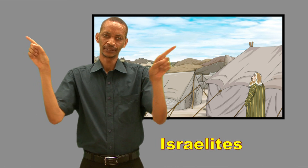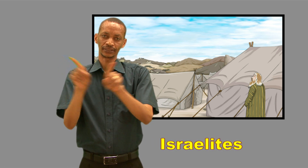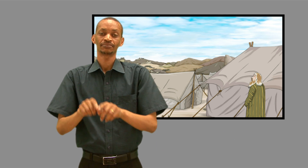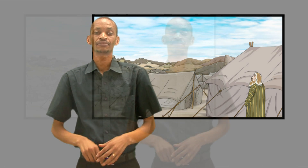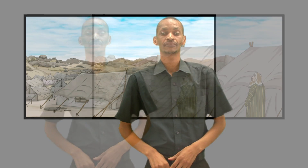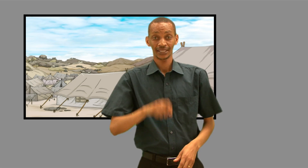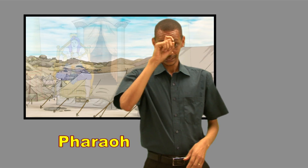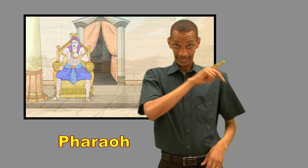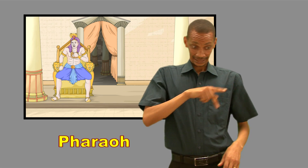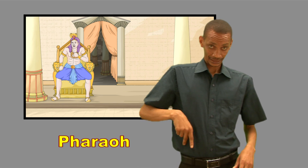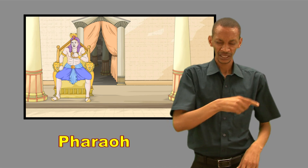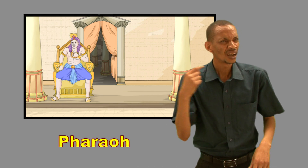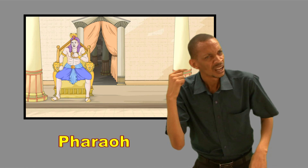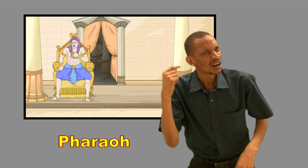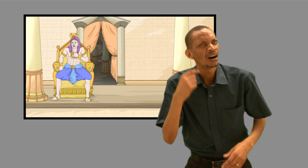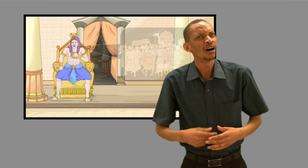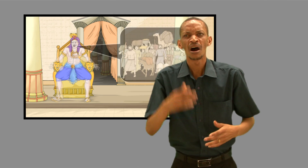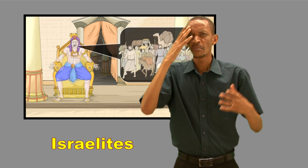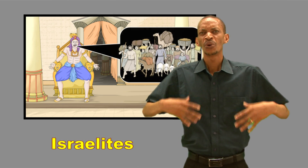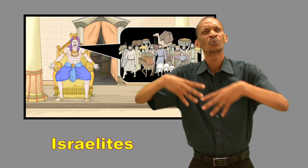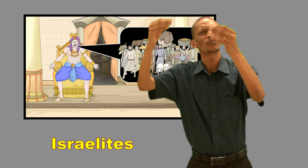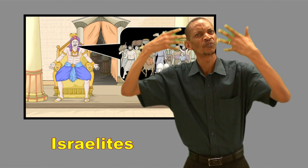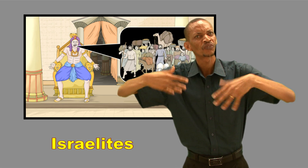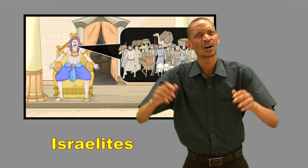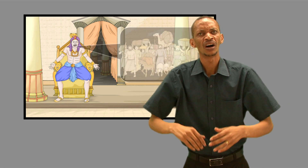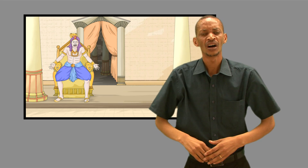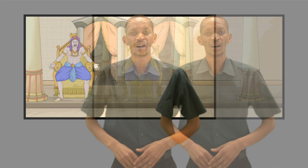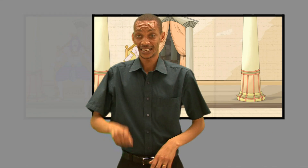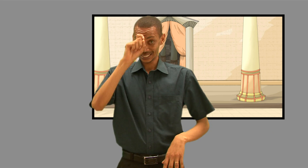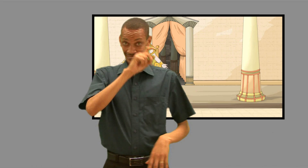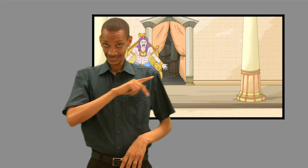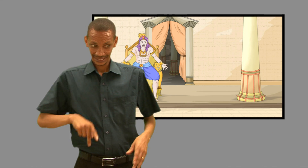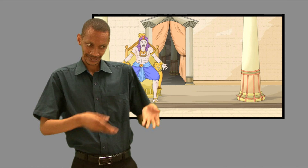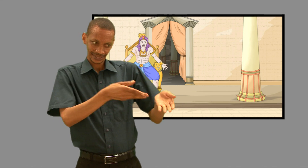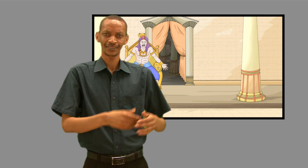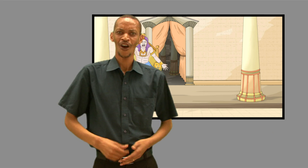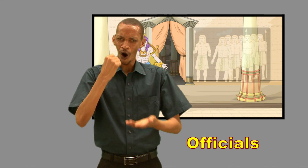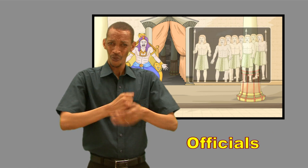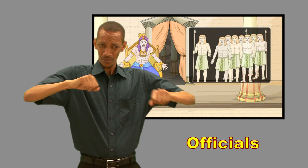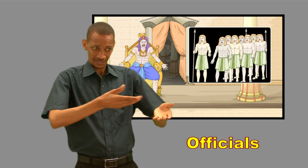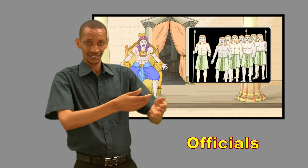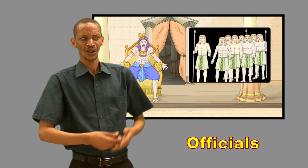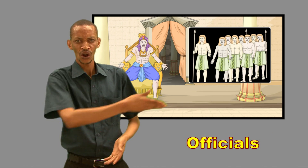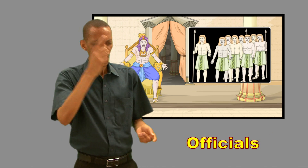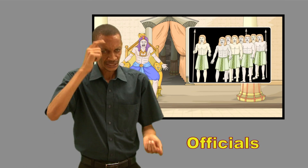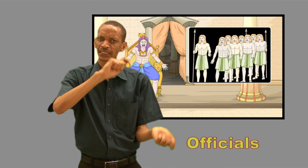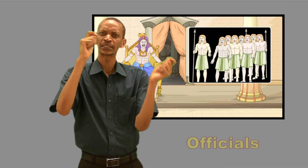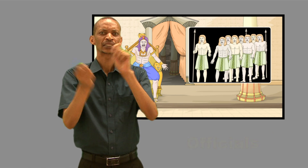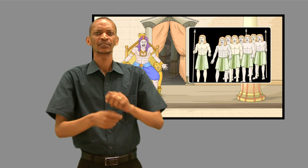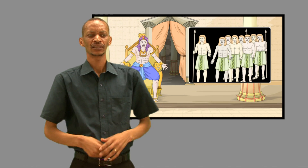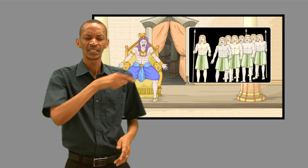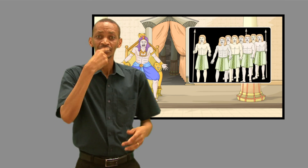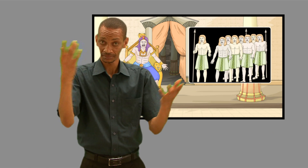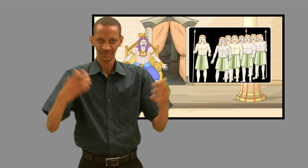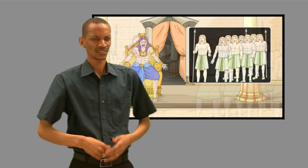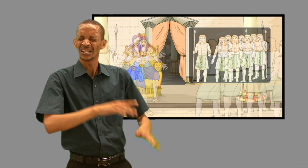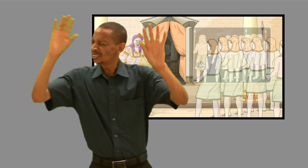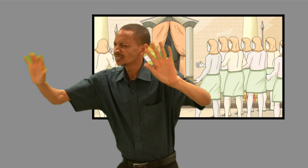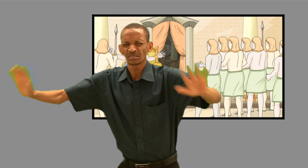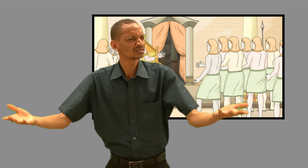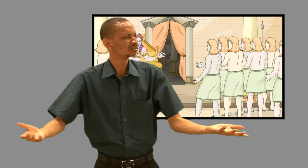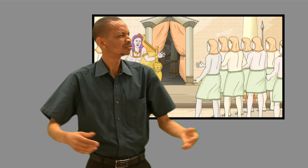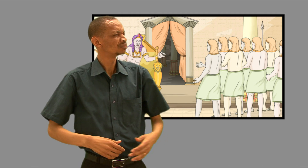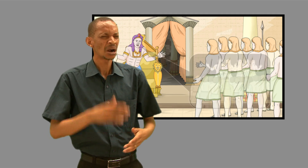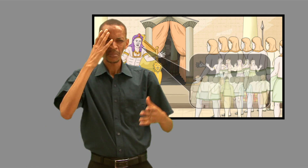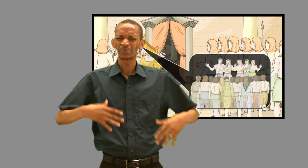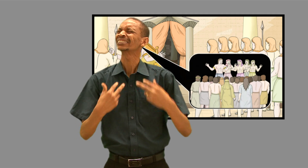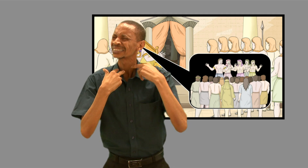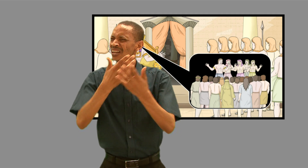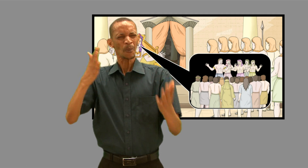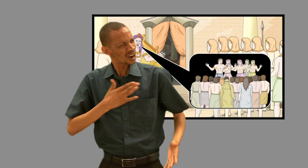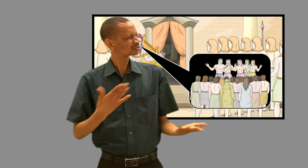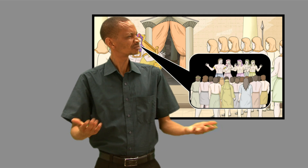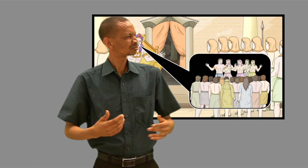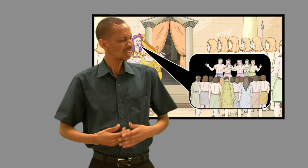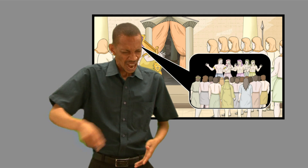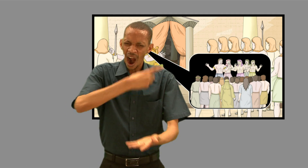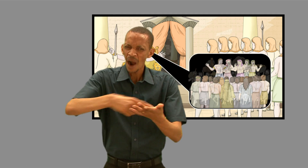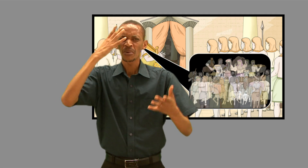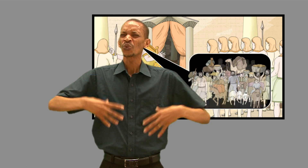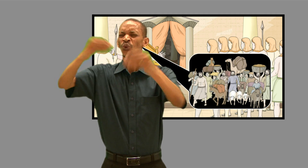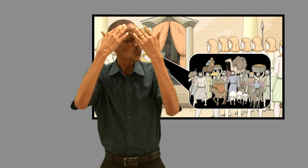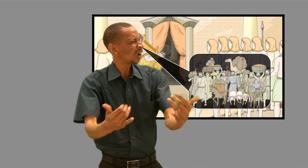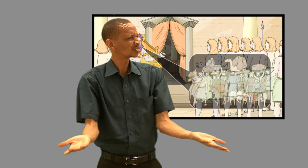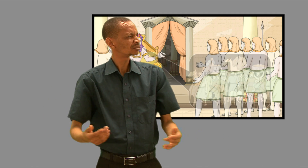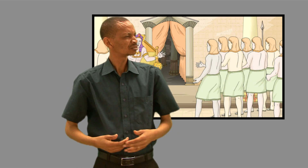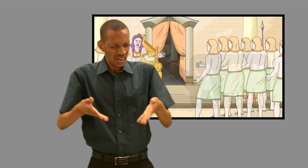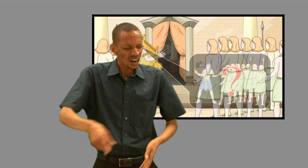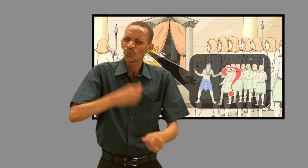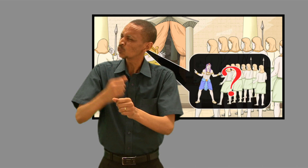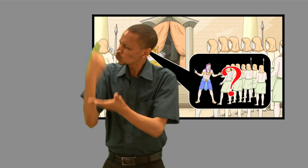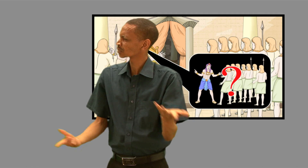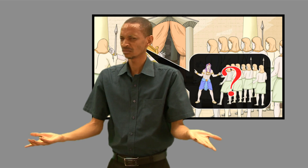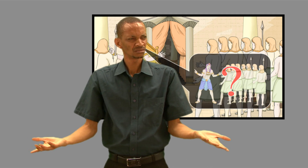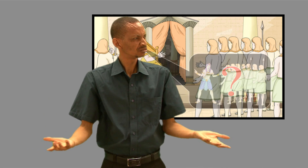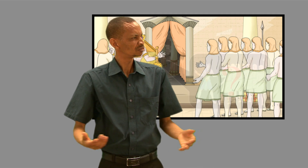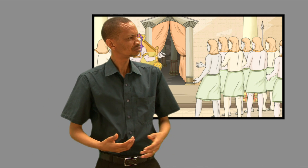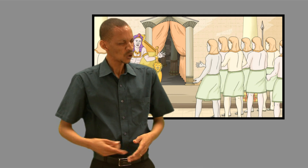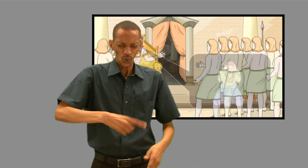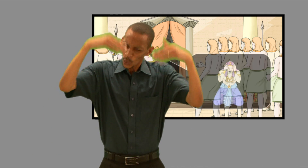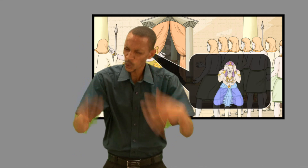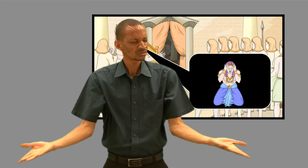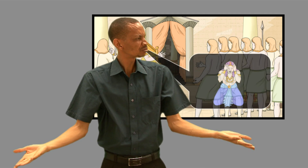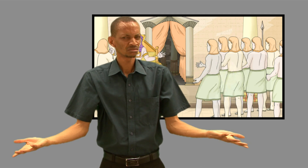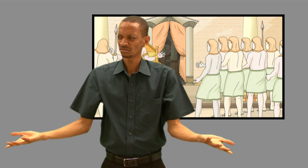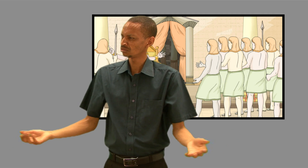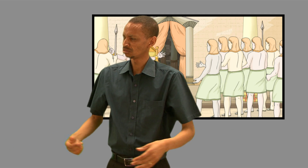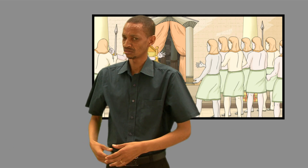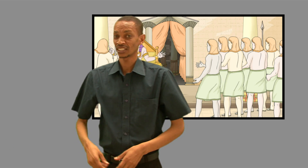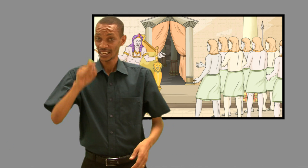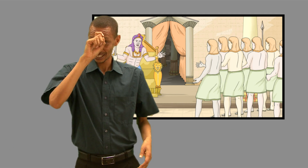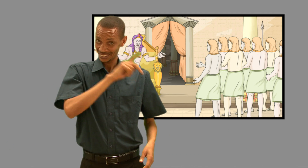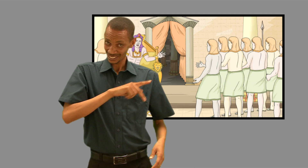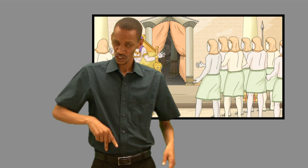When the king of Egypt was told that the people had fled, Pharaoh and his officials changed their minds about them and said, “What have we done?